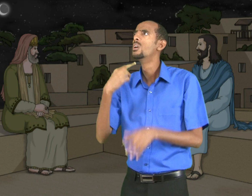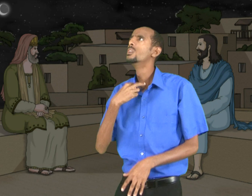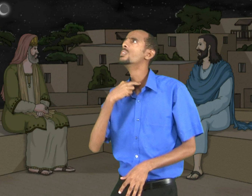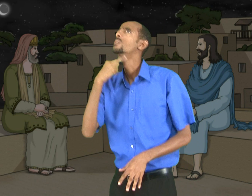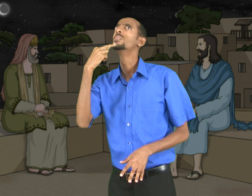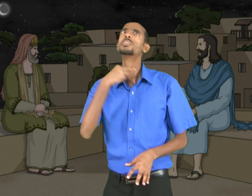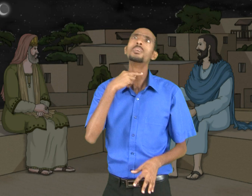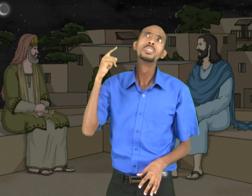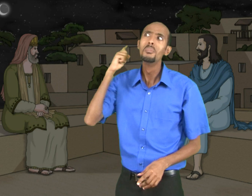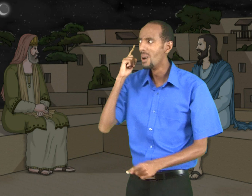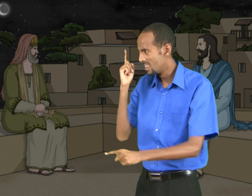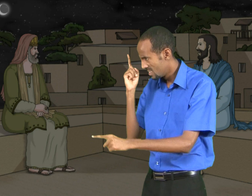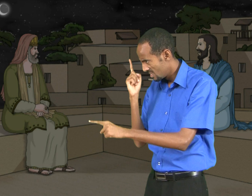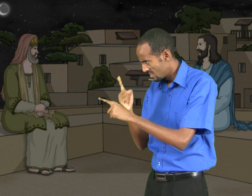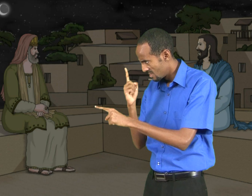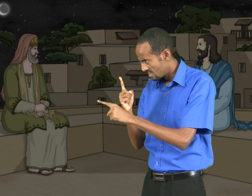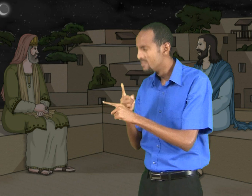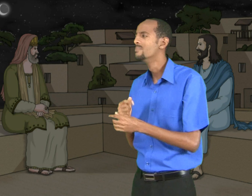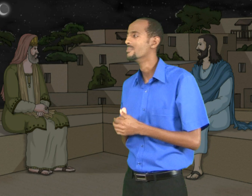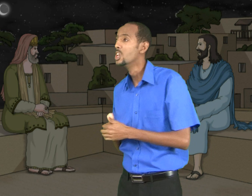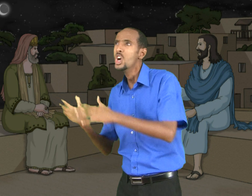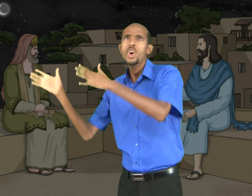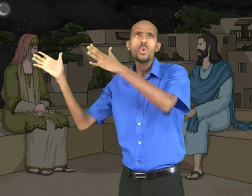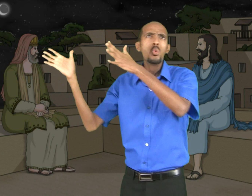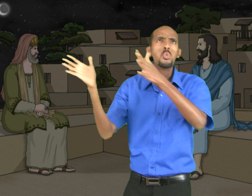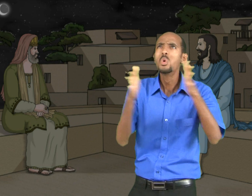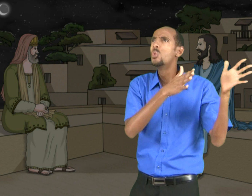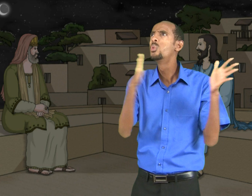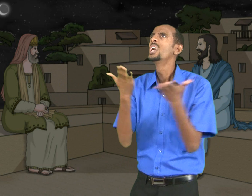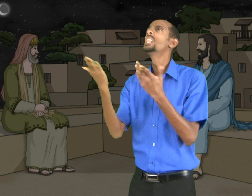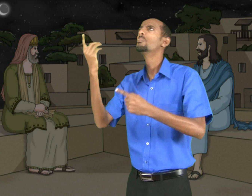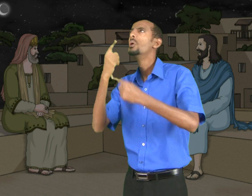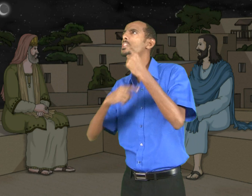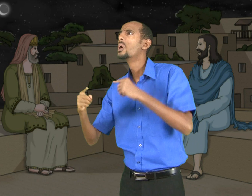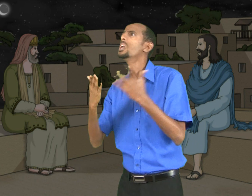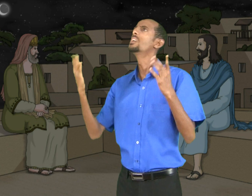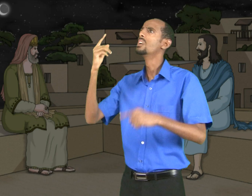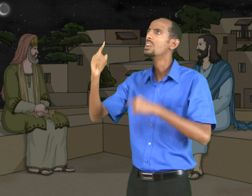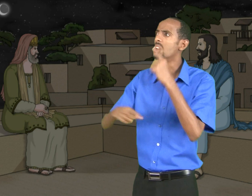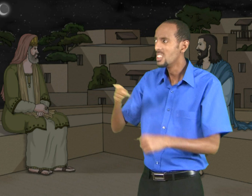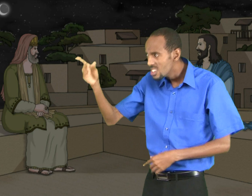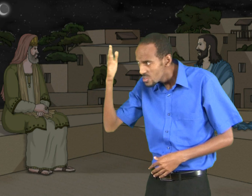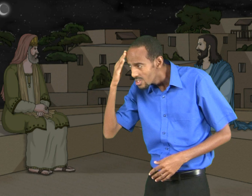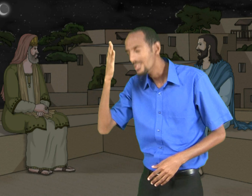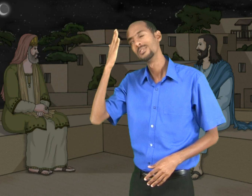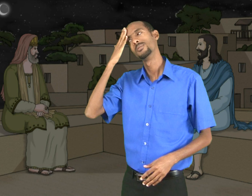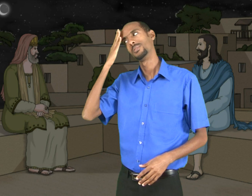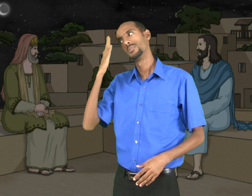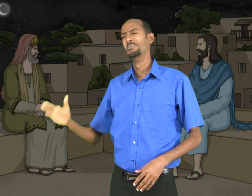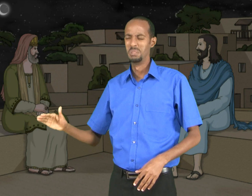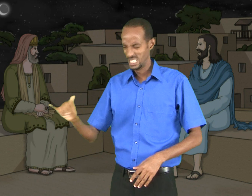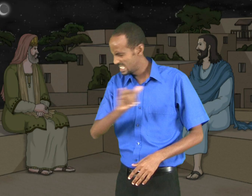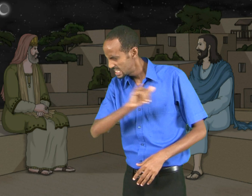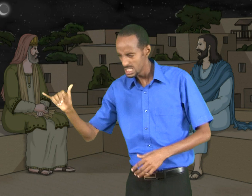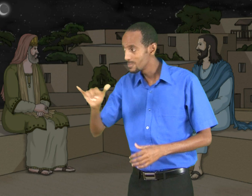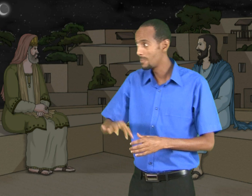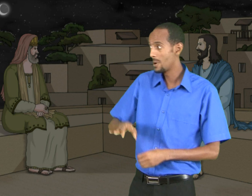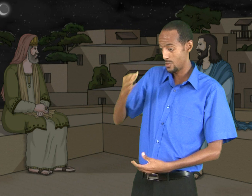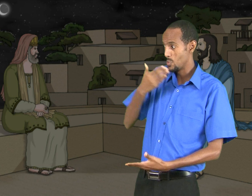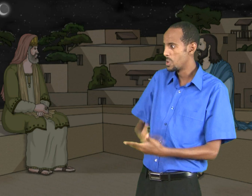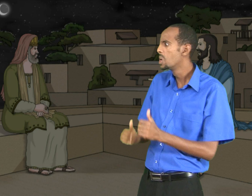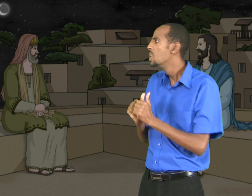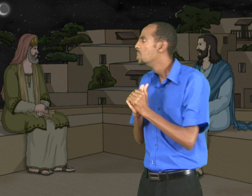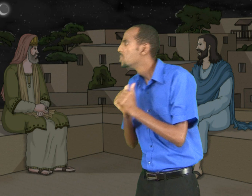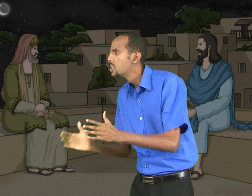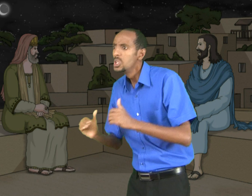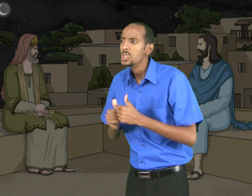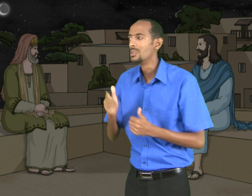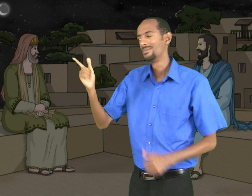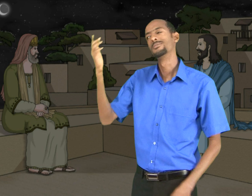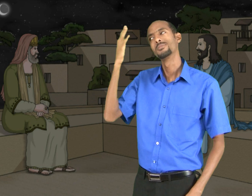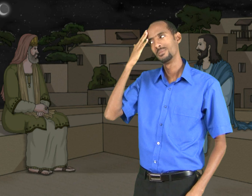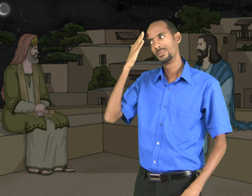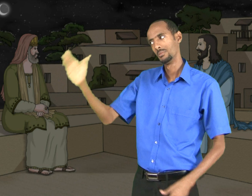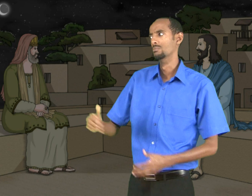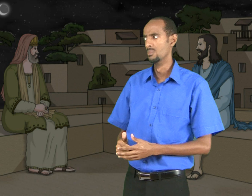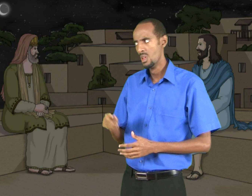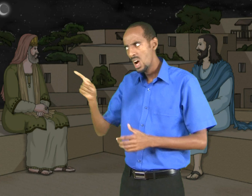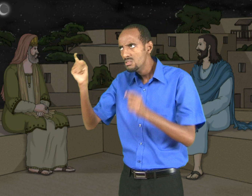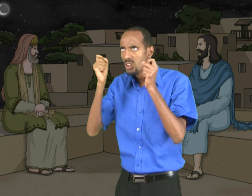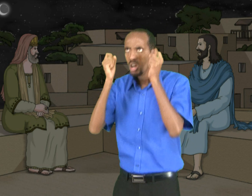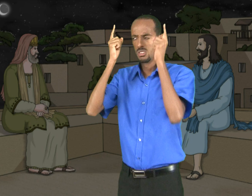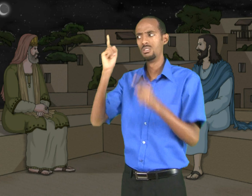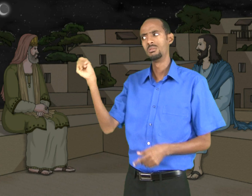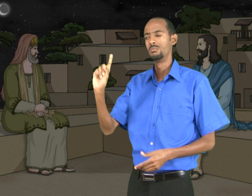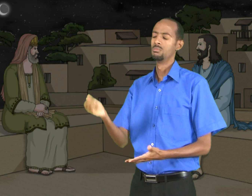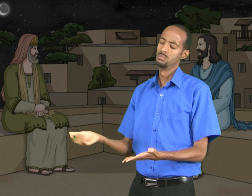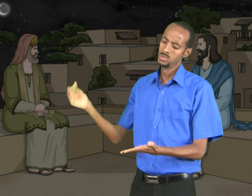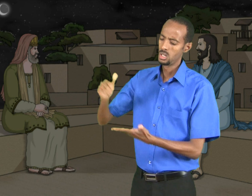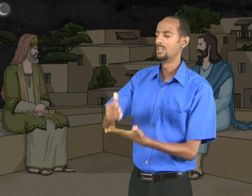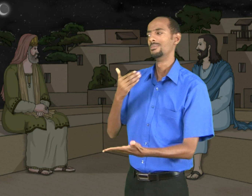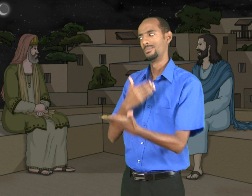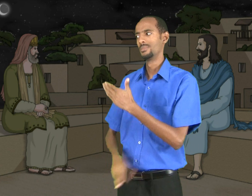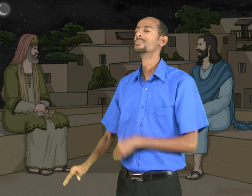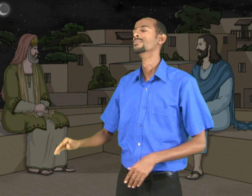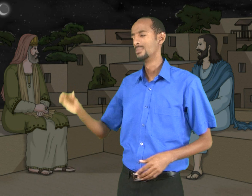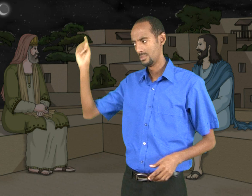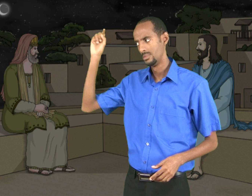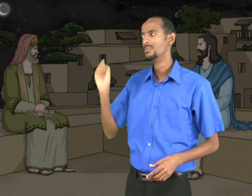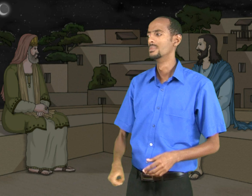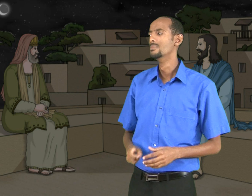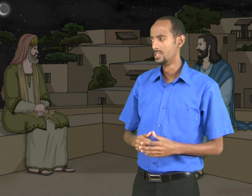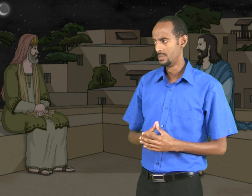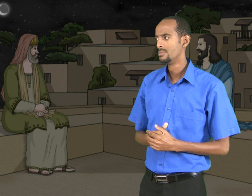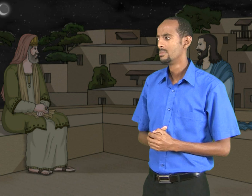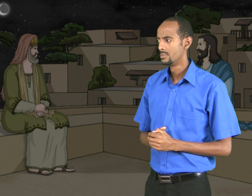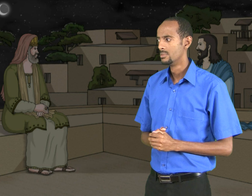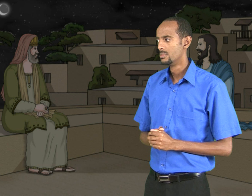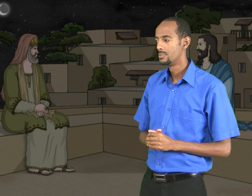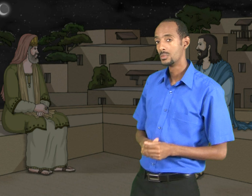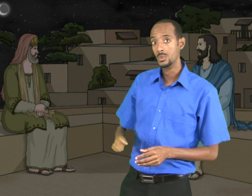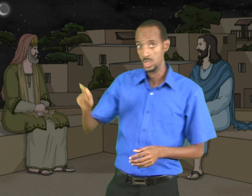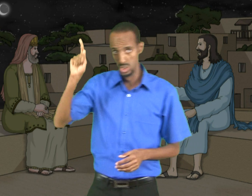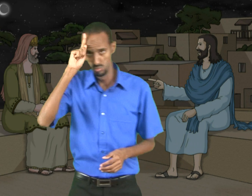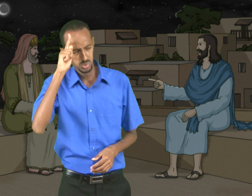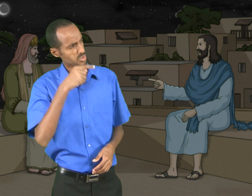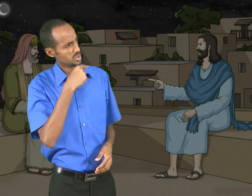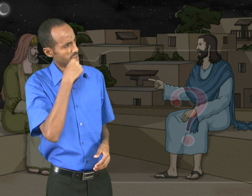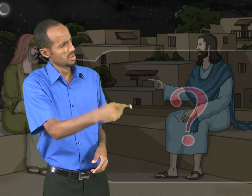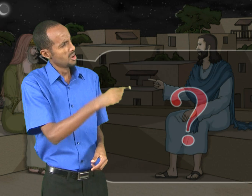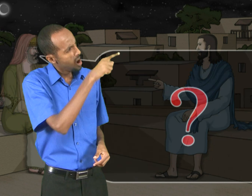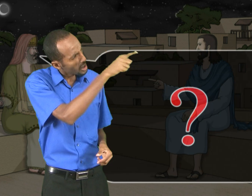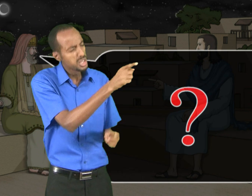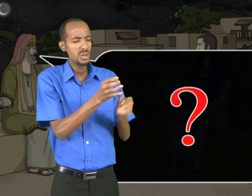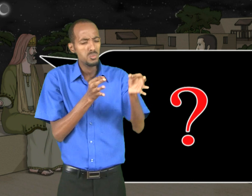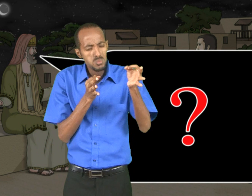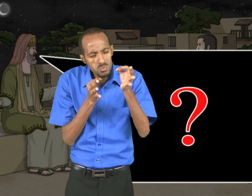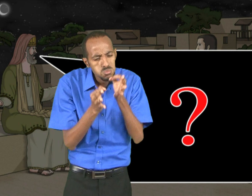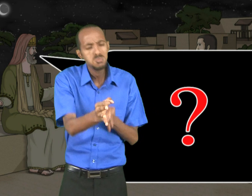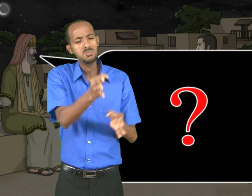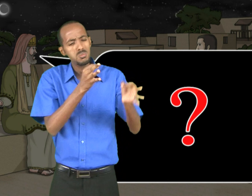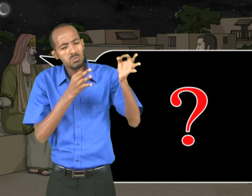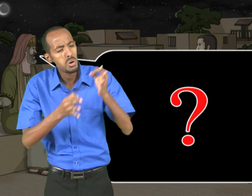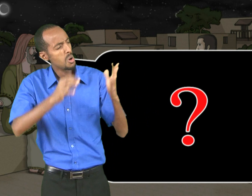You hear its sound, but you do not know where it comes from or where it is going. So it is with everyone born of the Spirit.”